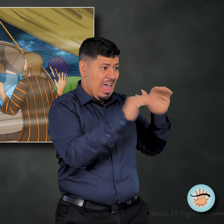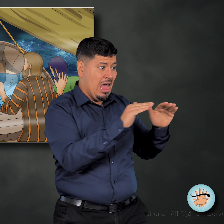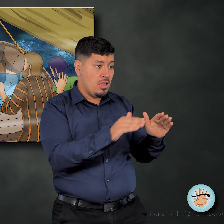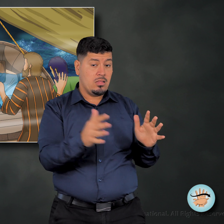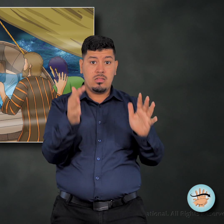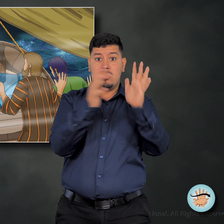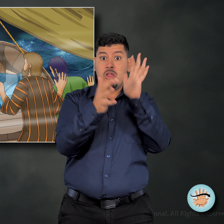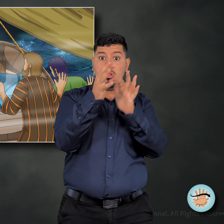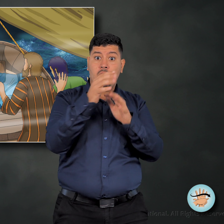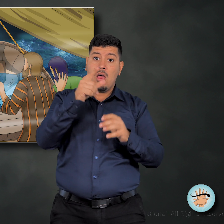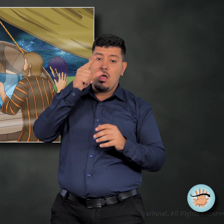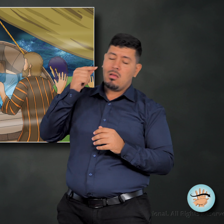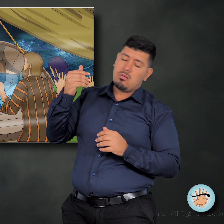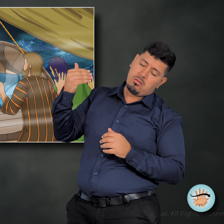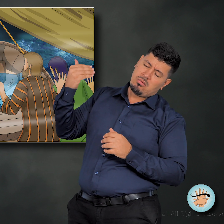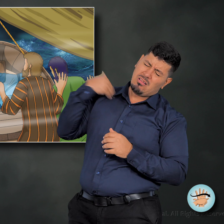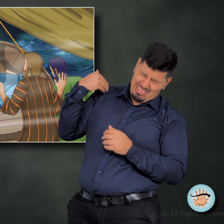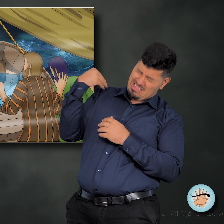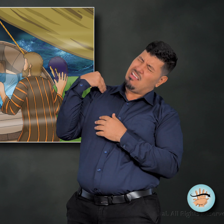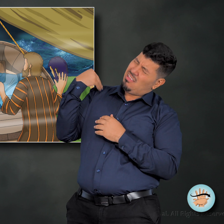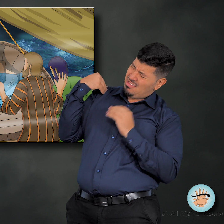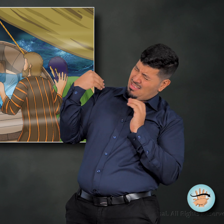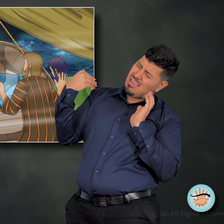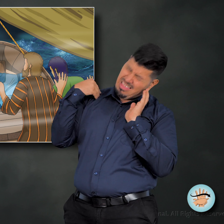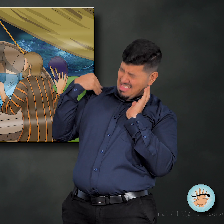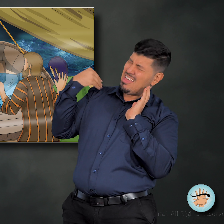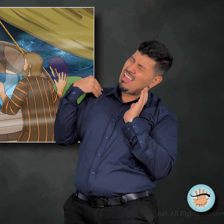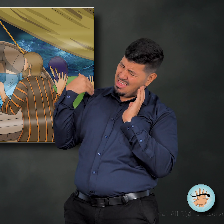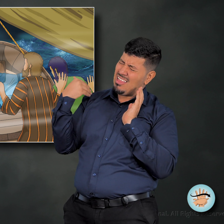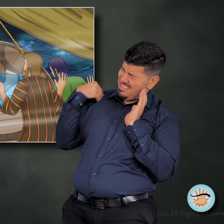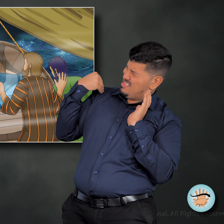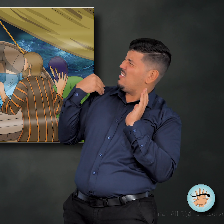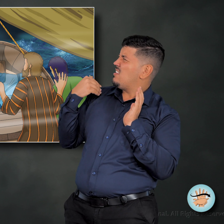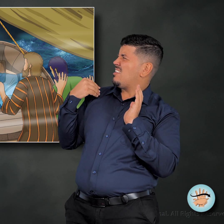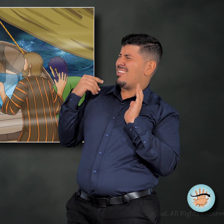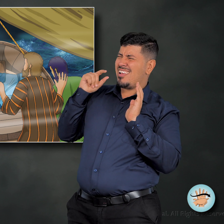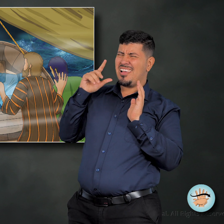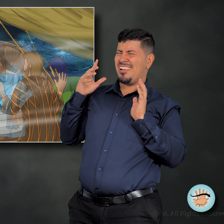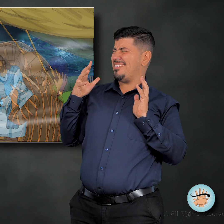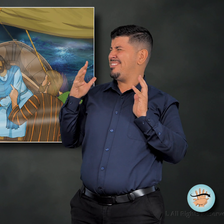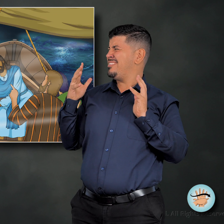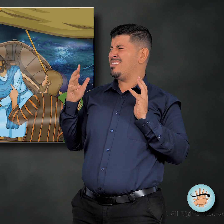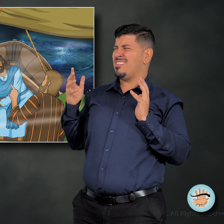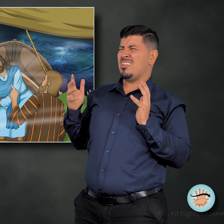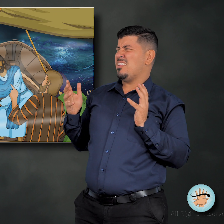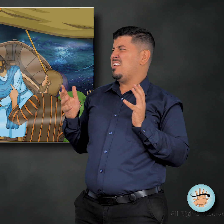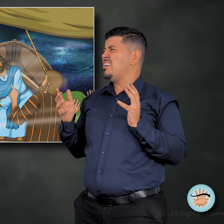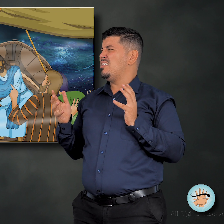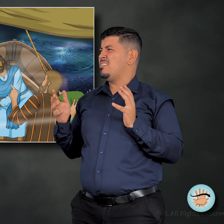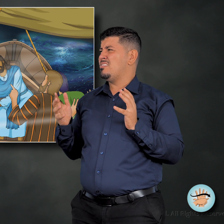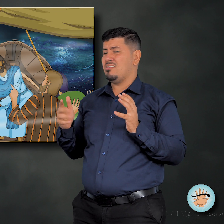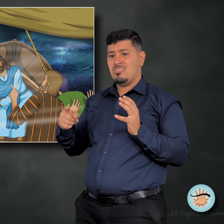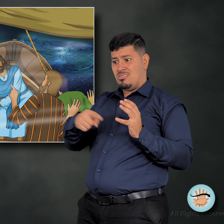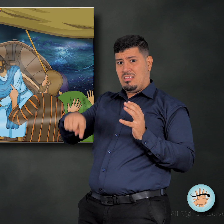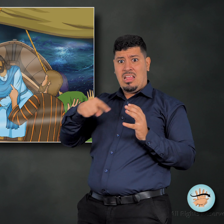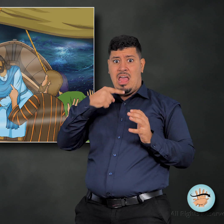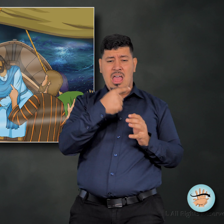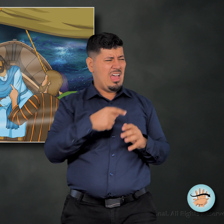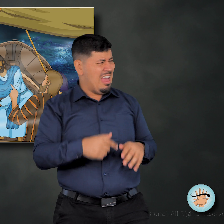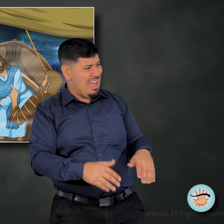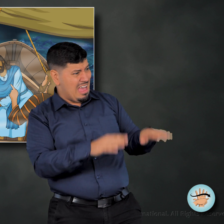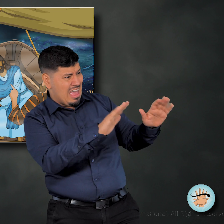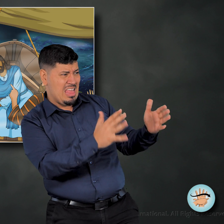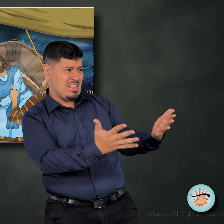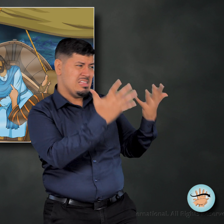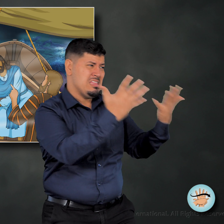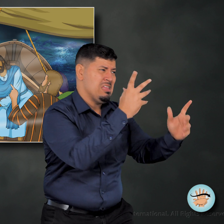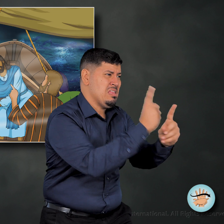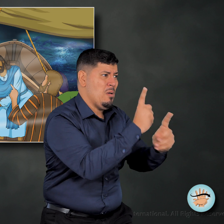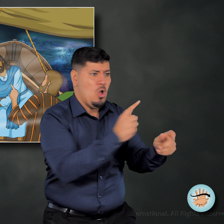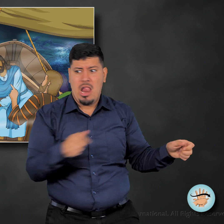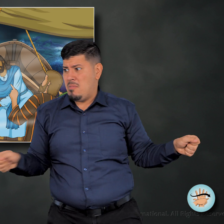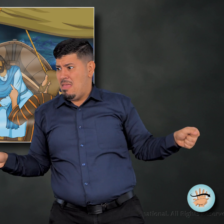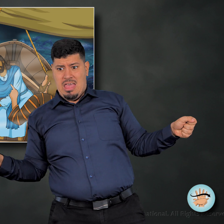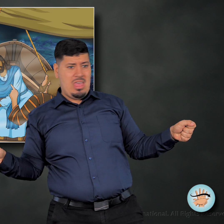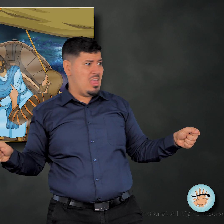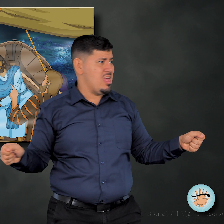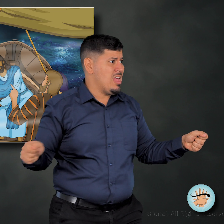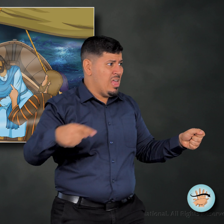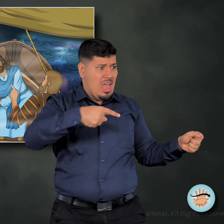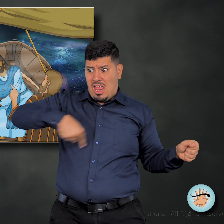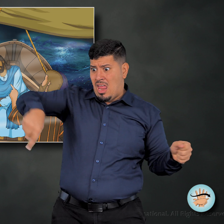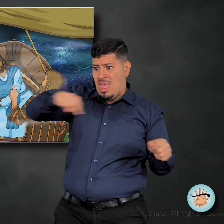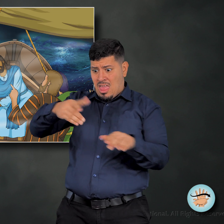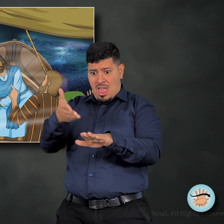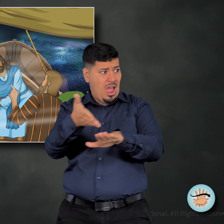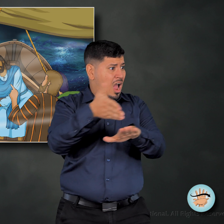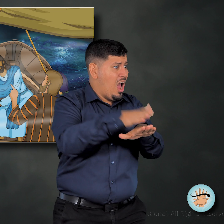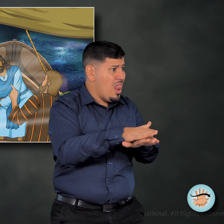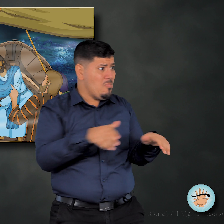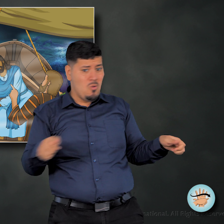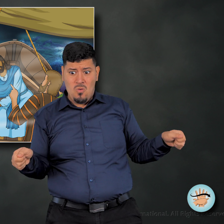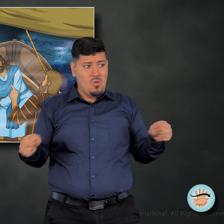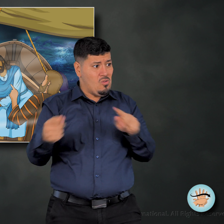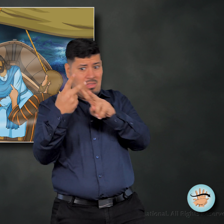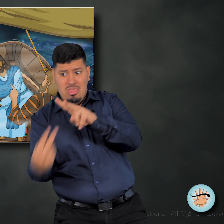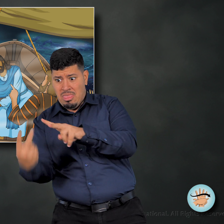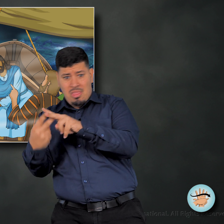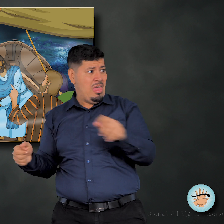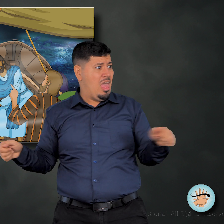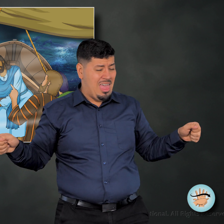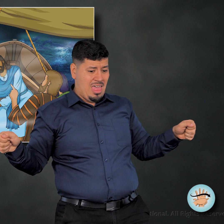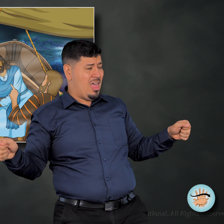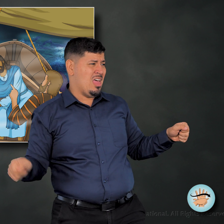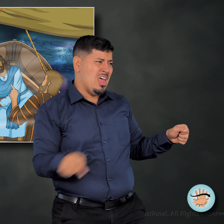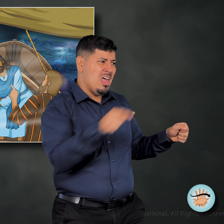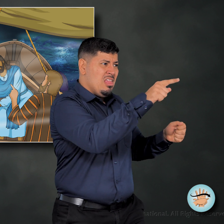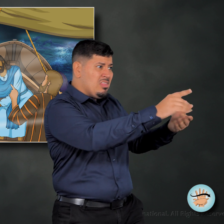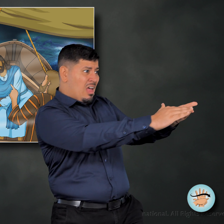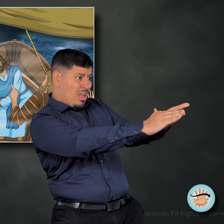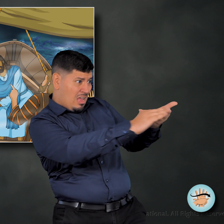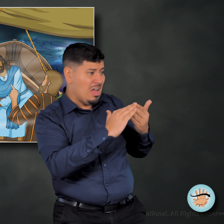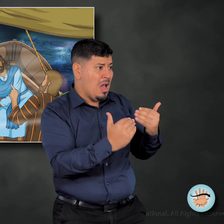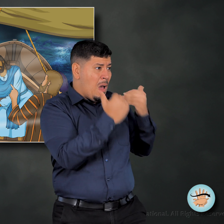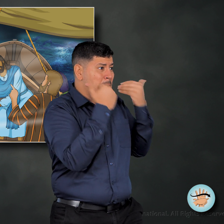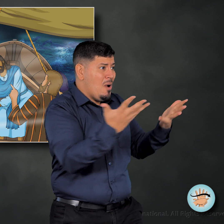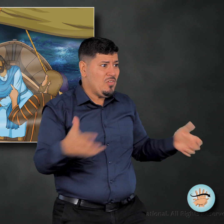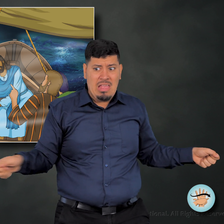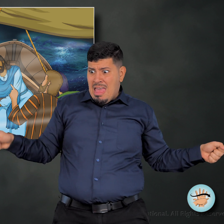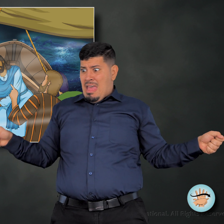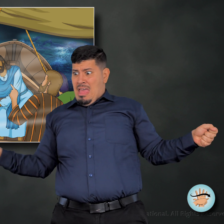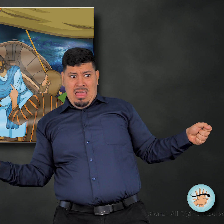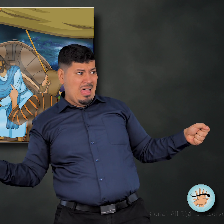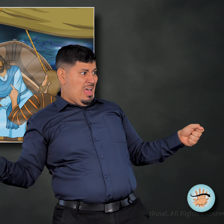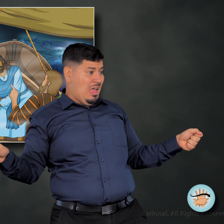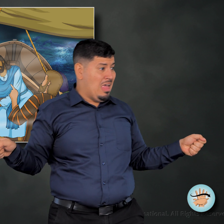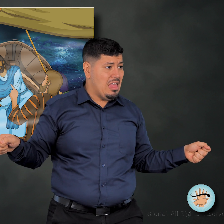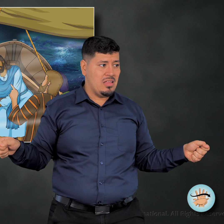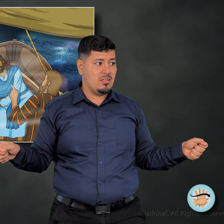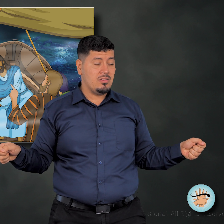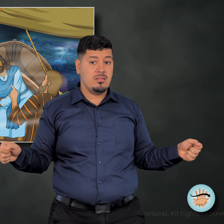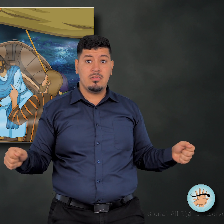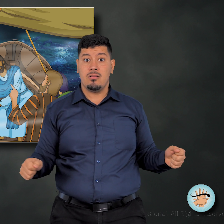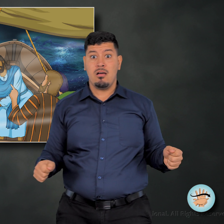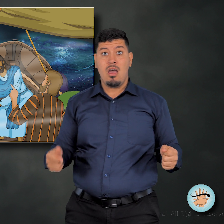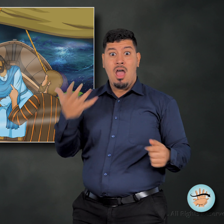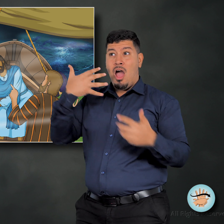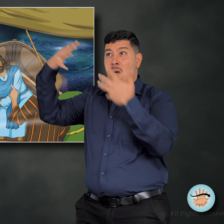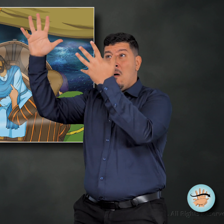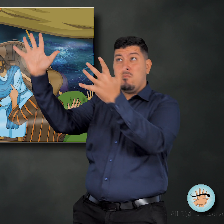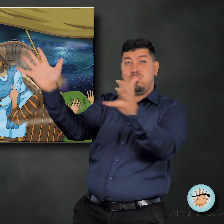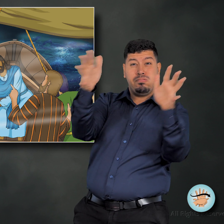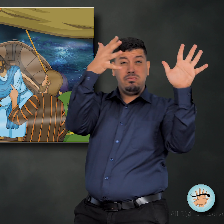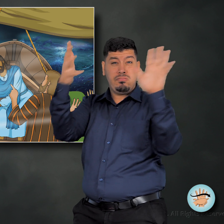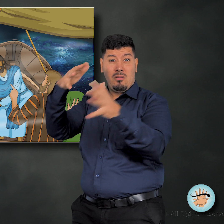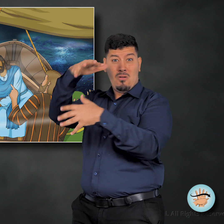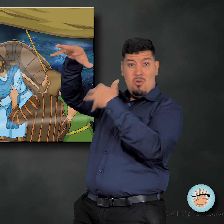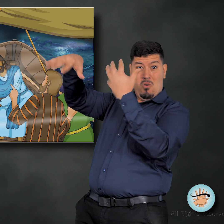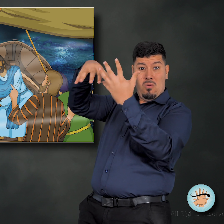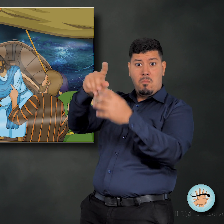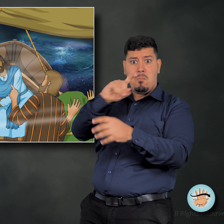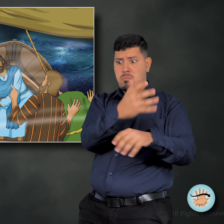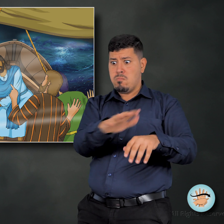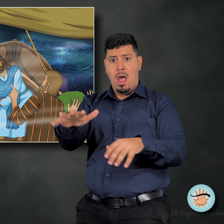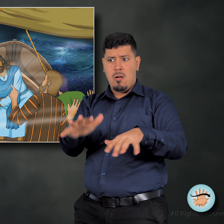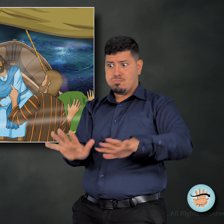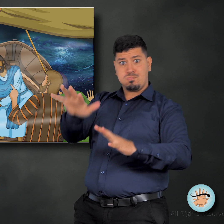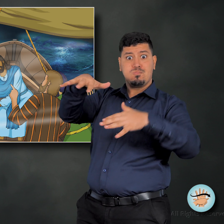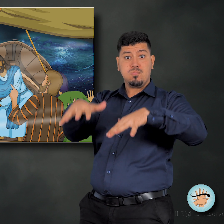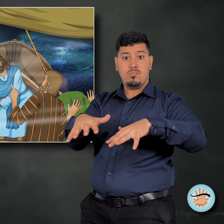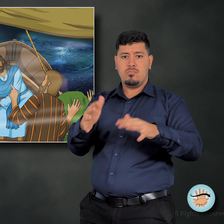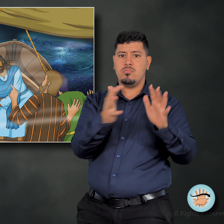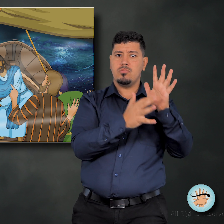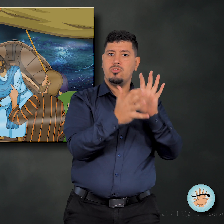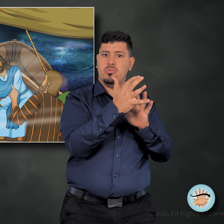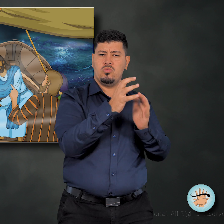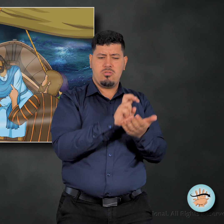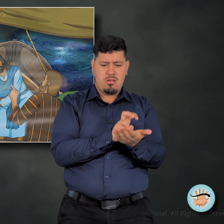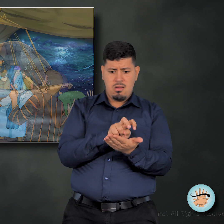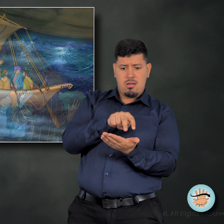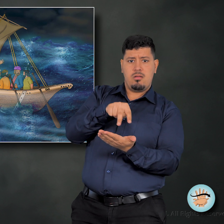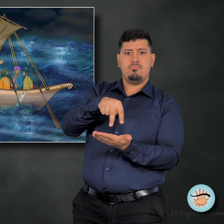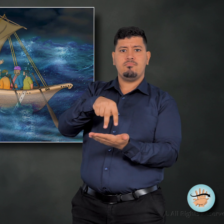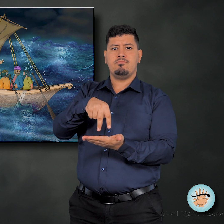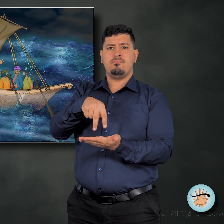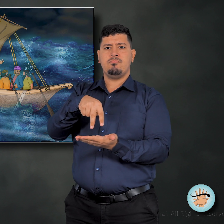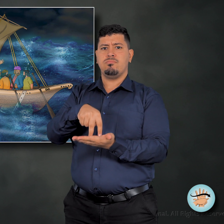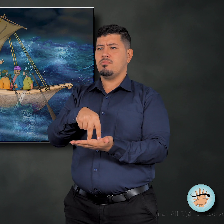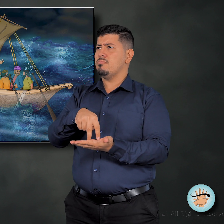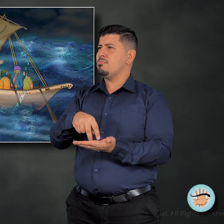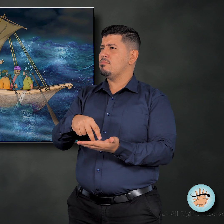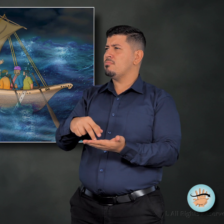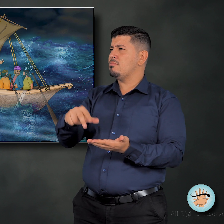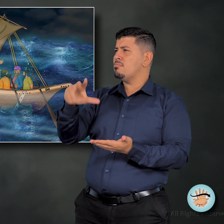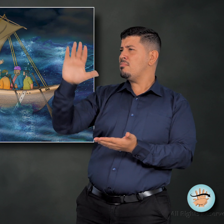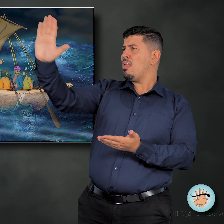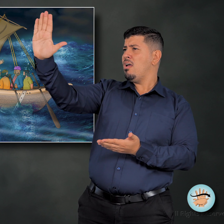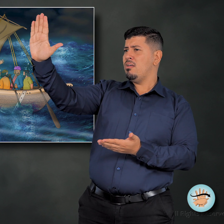So they woke Him and said, “Teacher, don’t You care that we are perishing?”